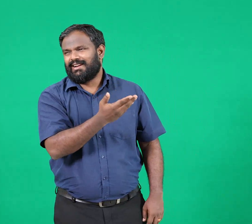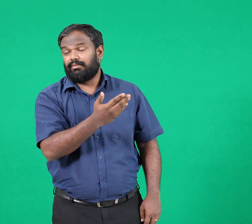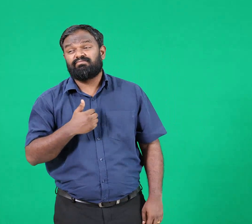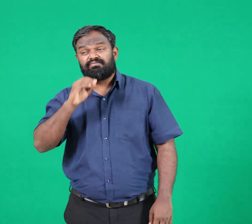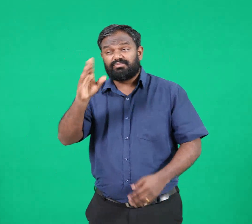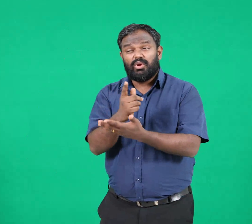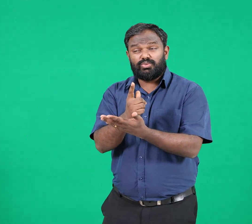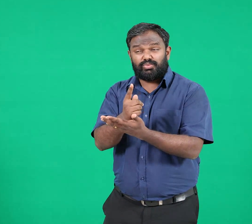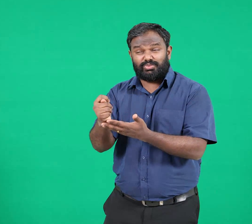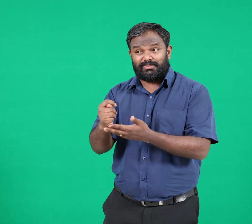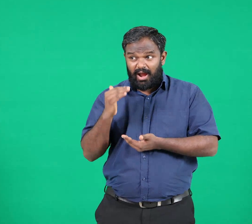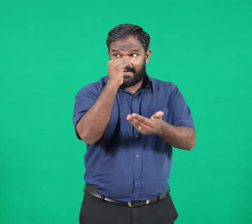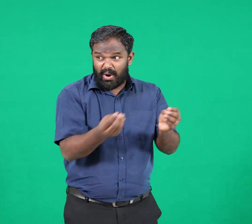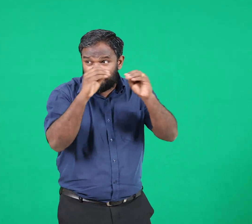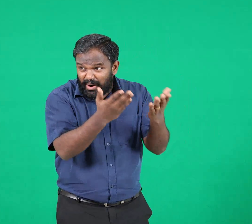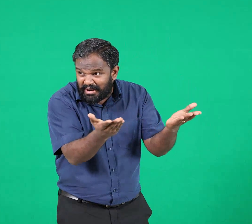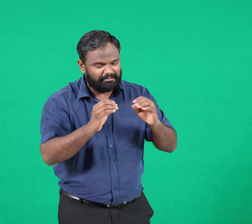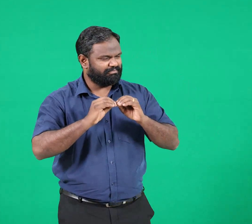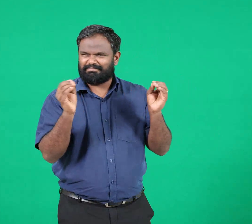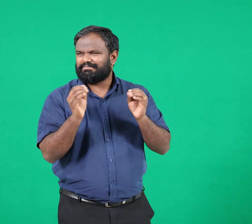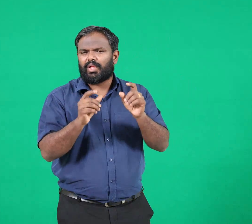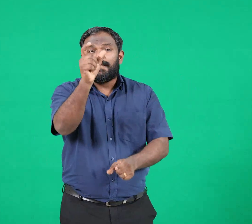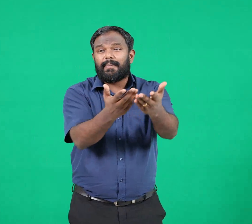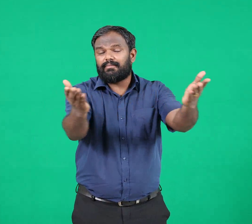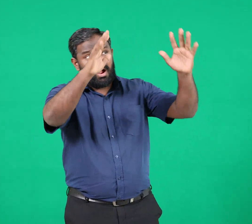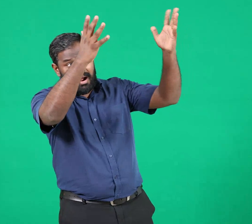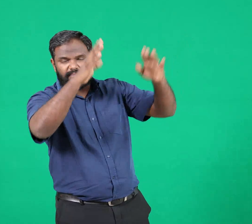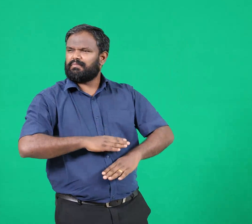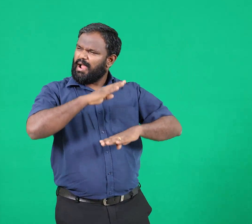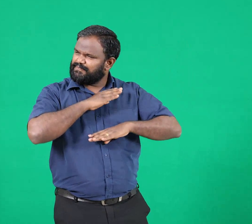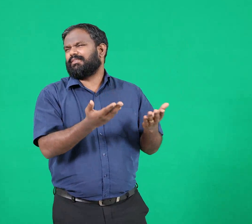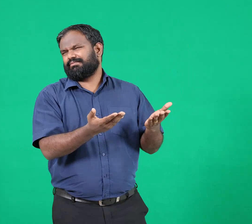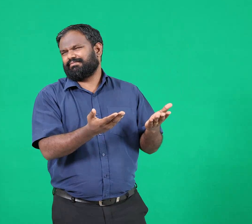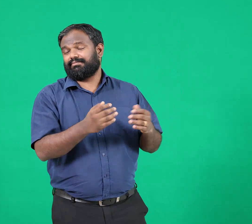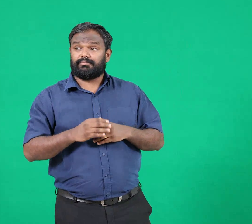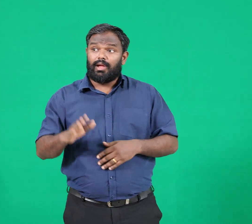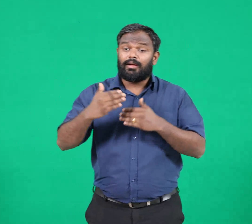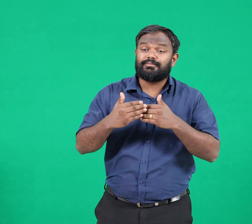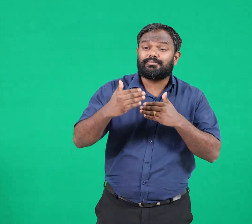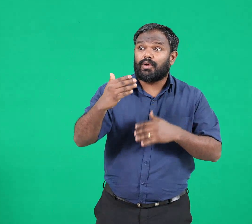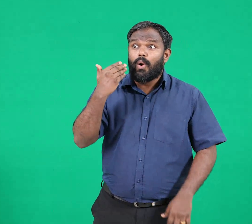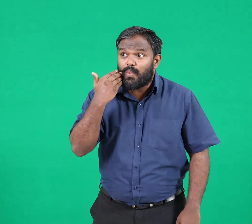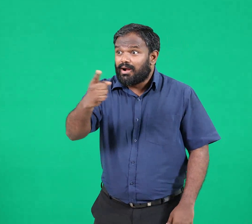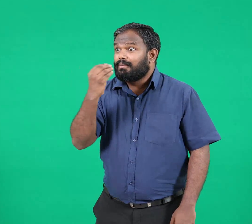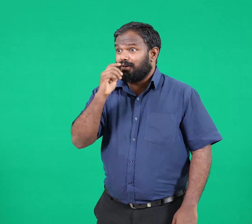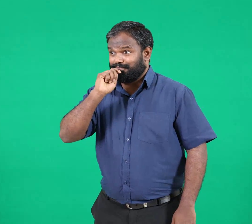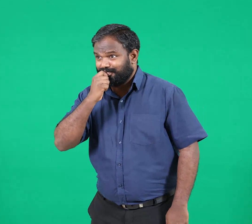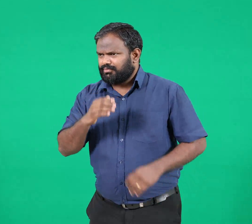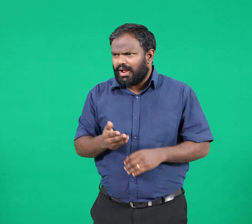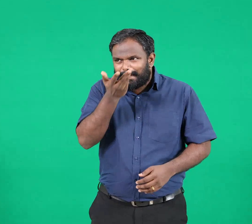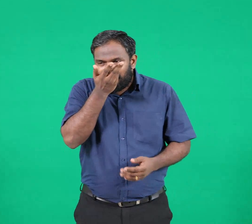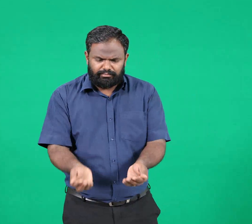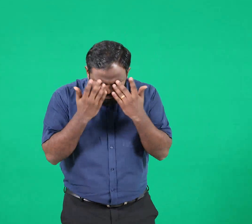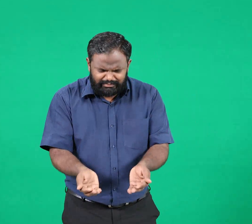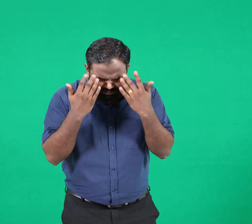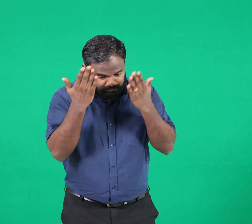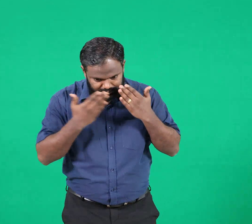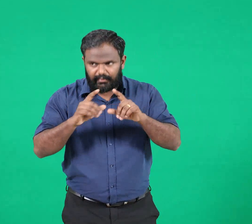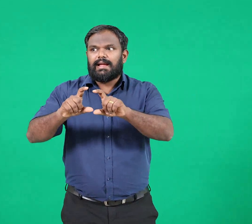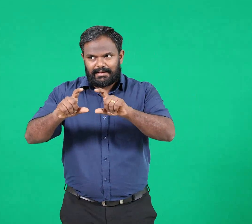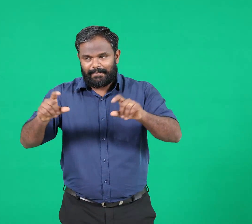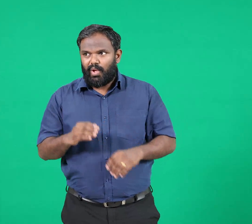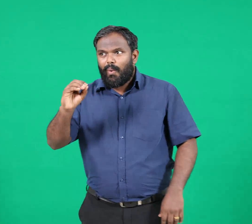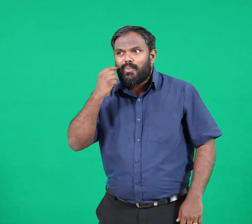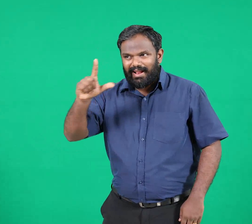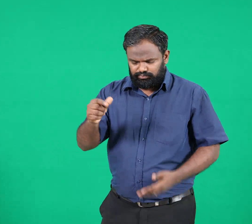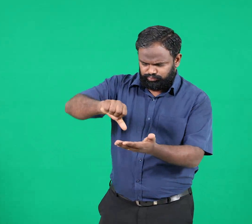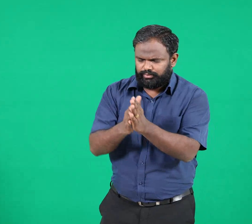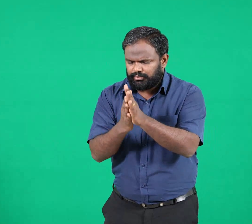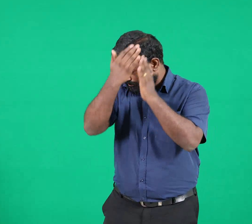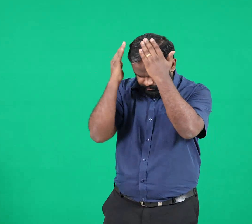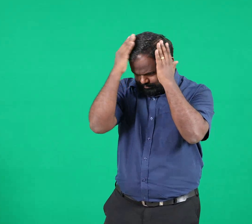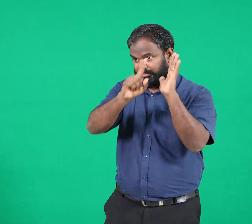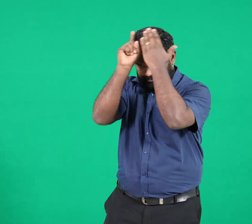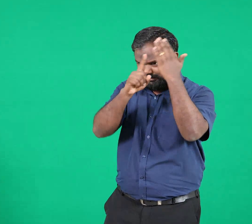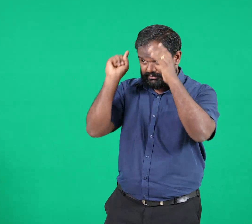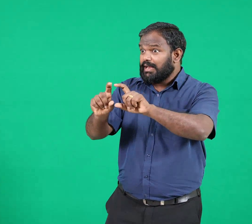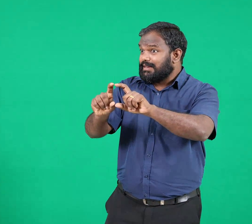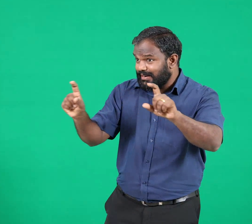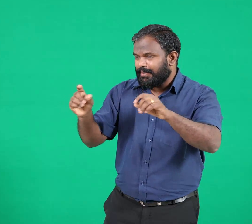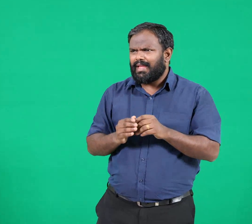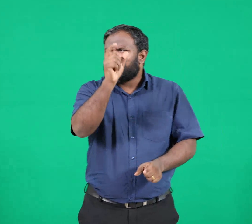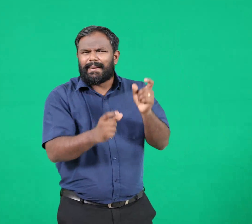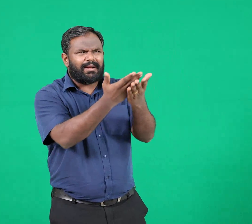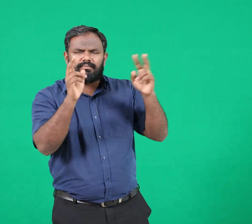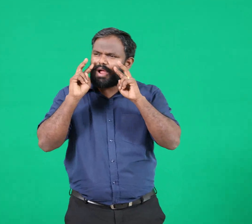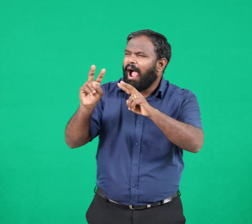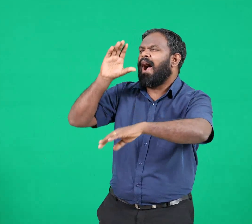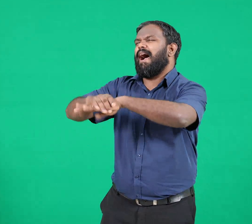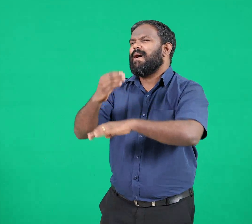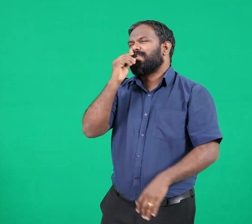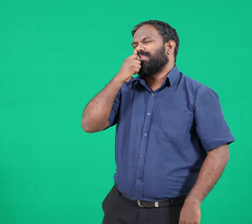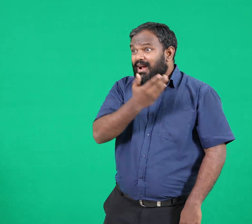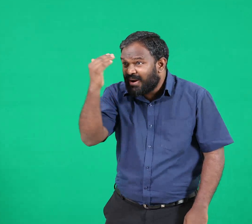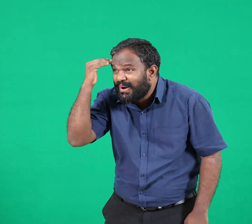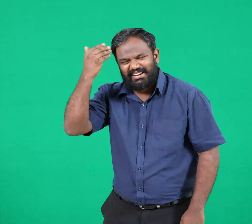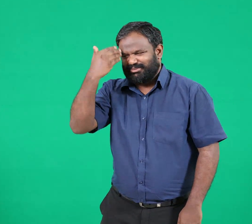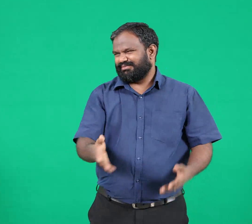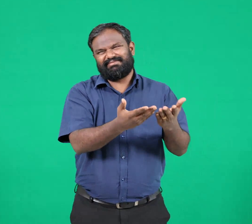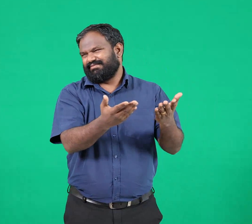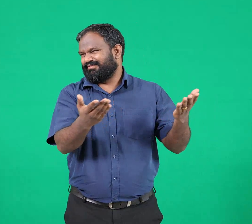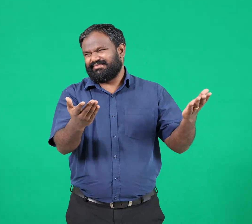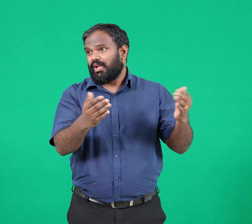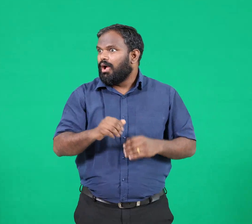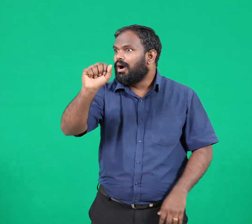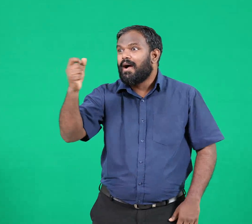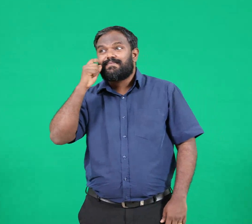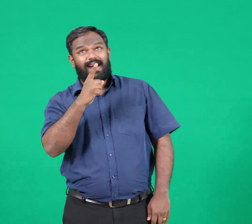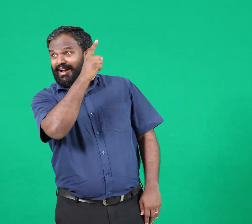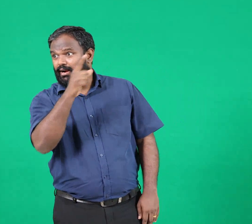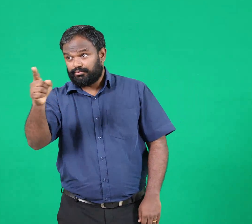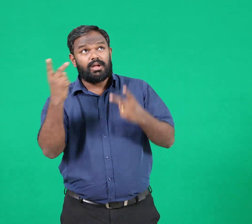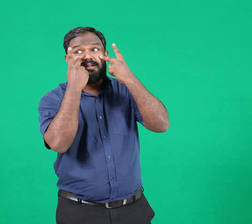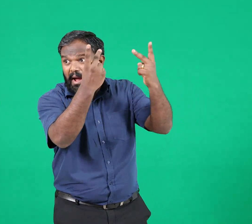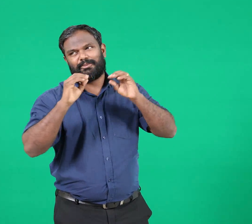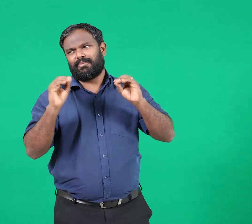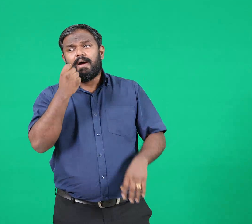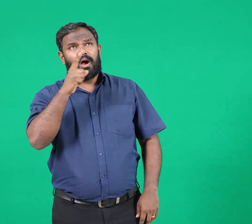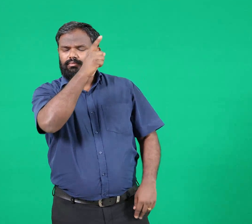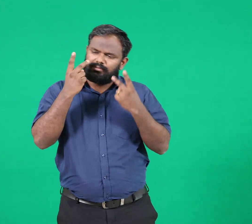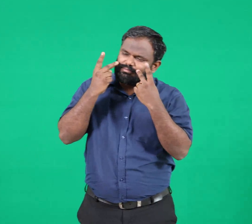But when you fast, anoint your head and wash your face, so that your fasting will not be obvious to men, but only to your Father, who is unseen.